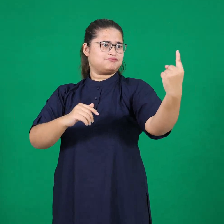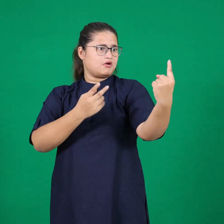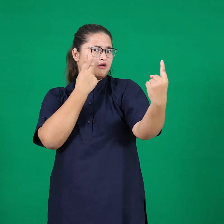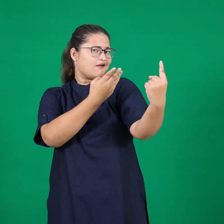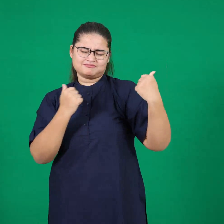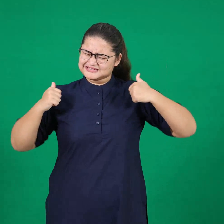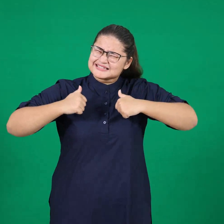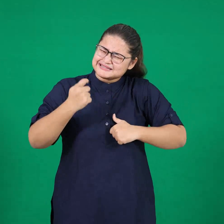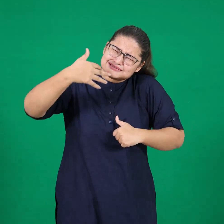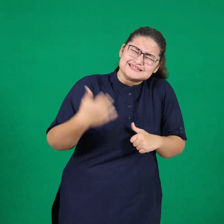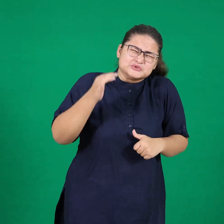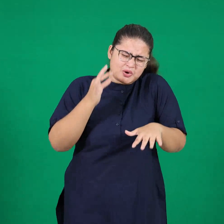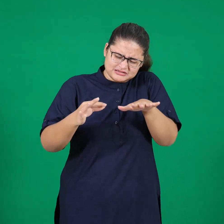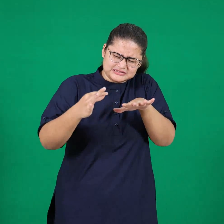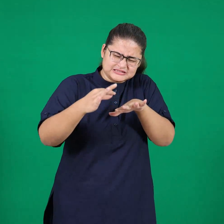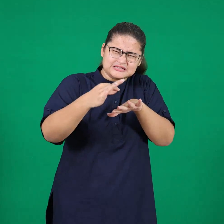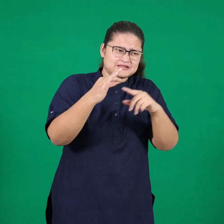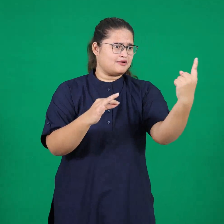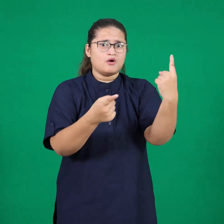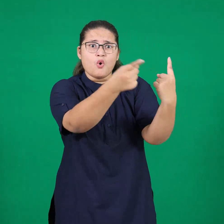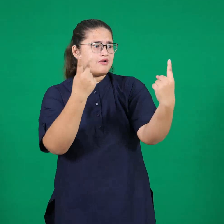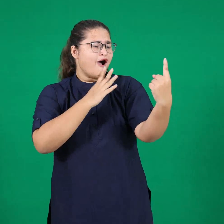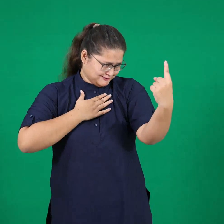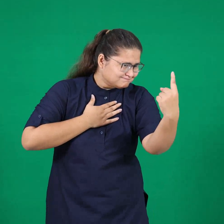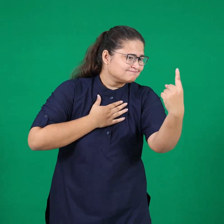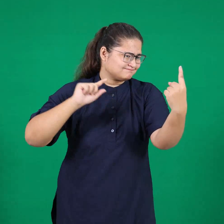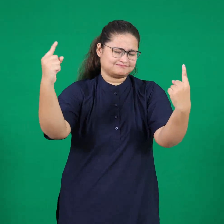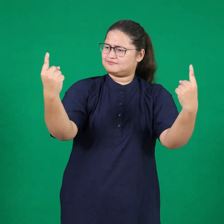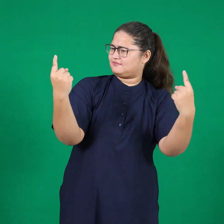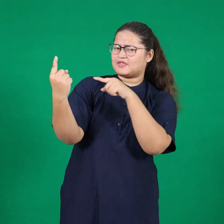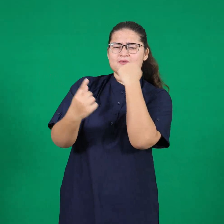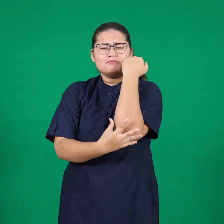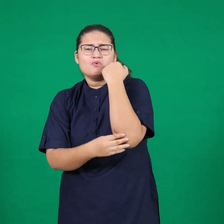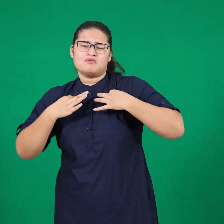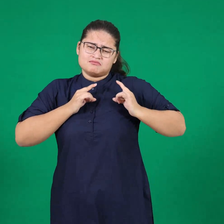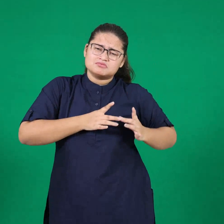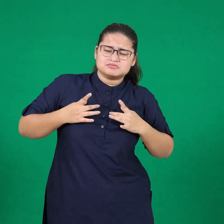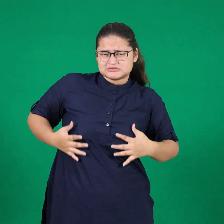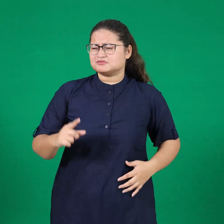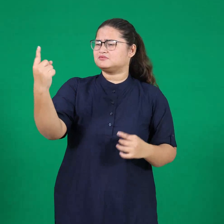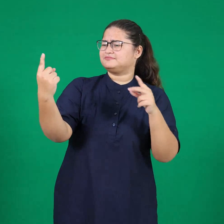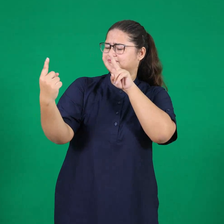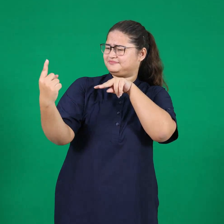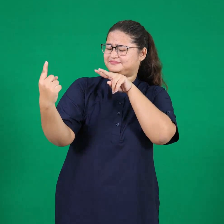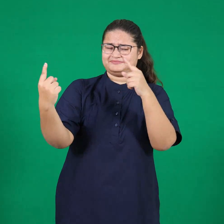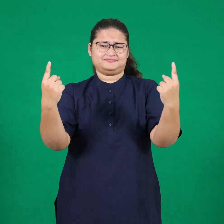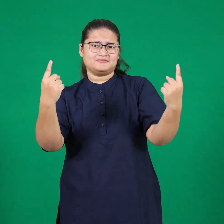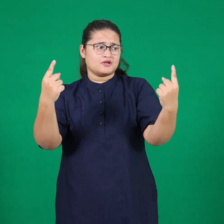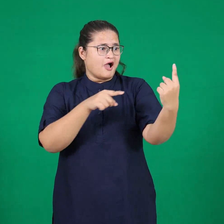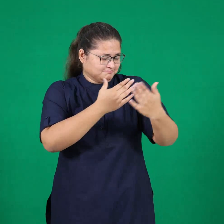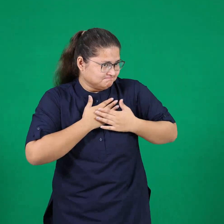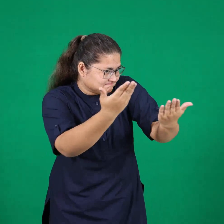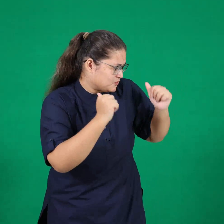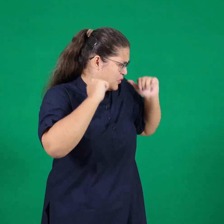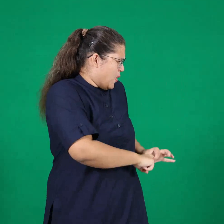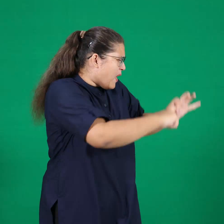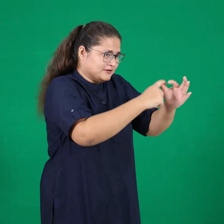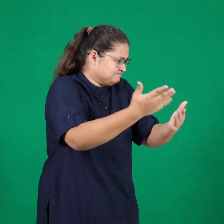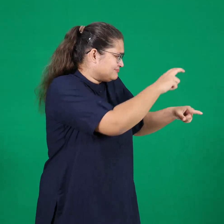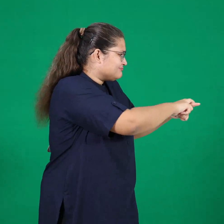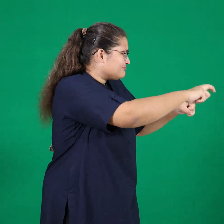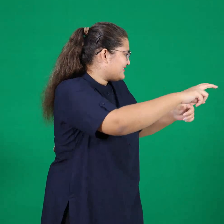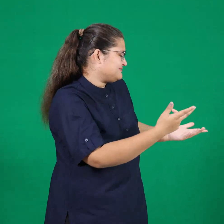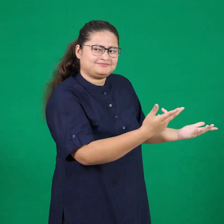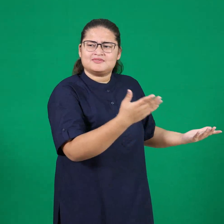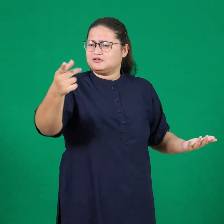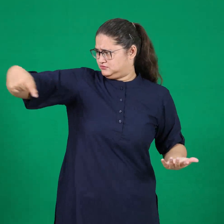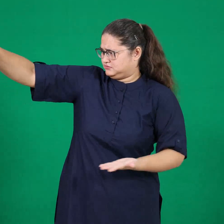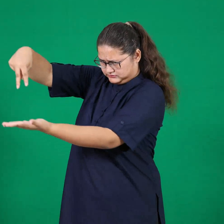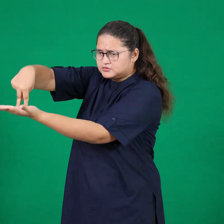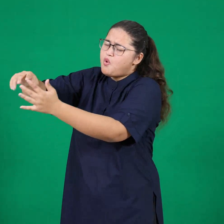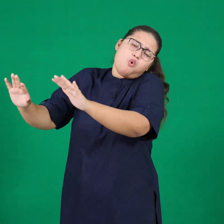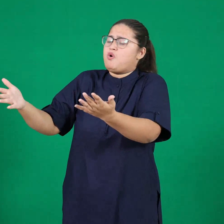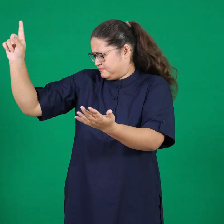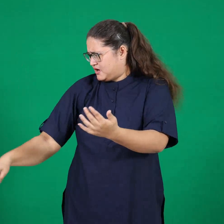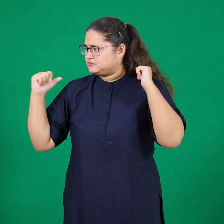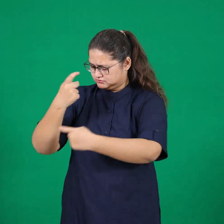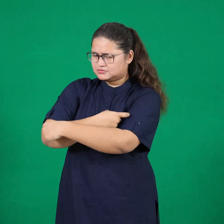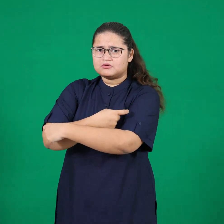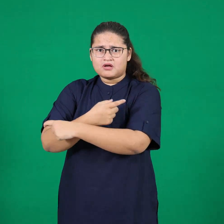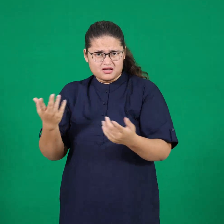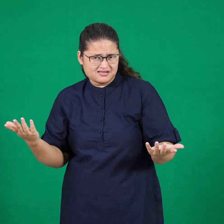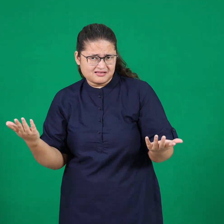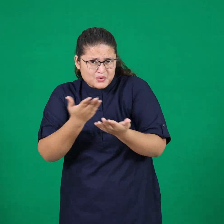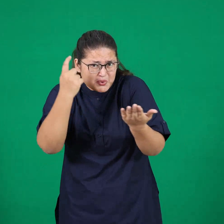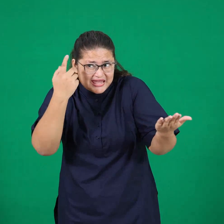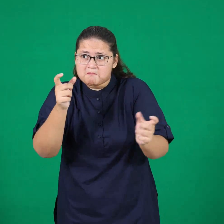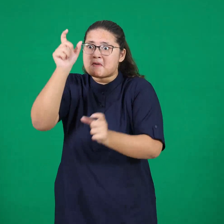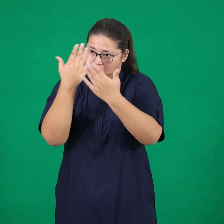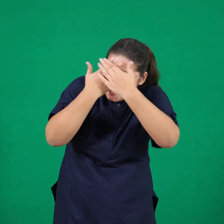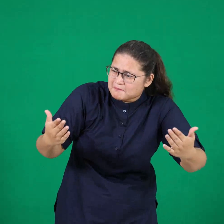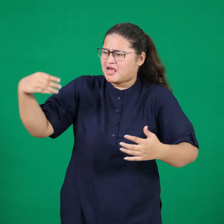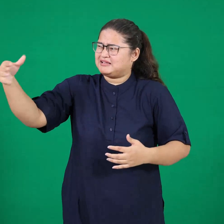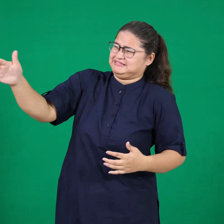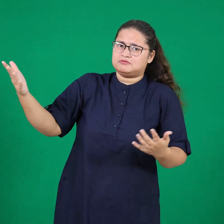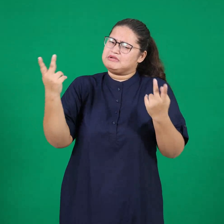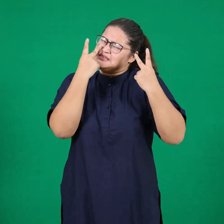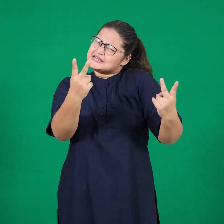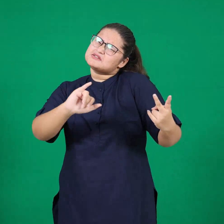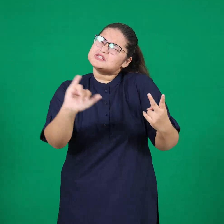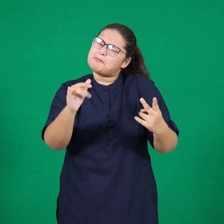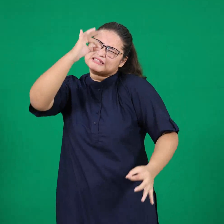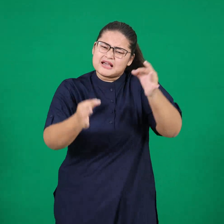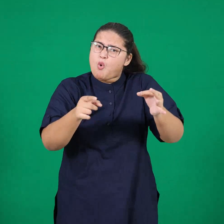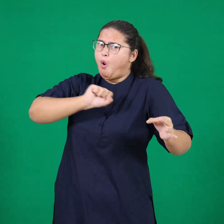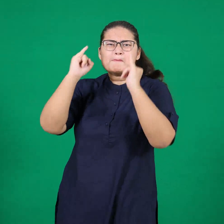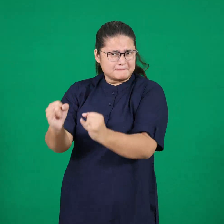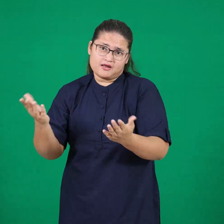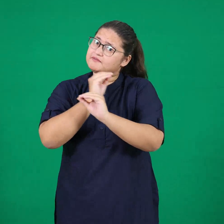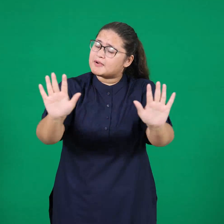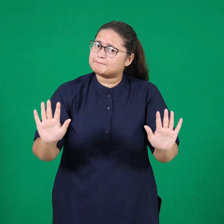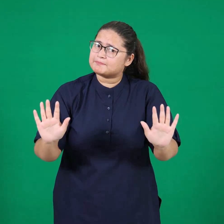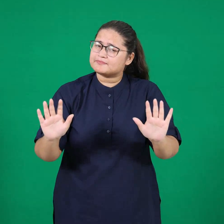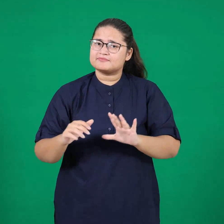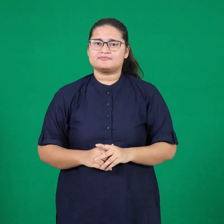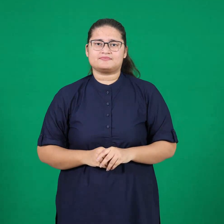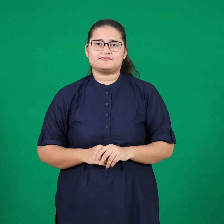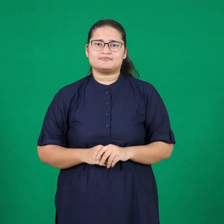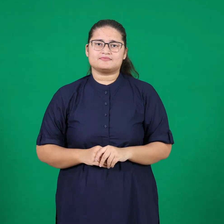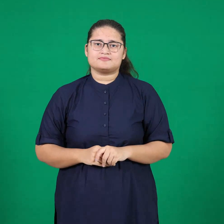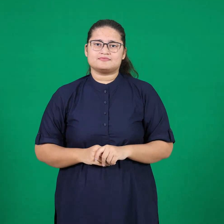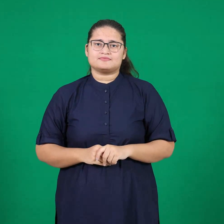If you lavish attention on the man in fine clothes and say, "Here is a seat of honor," but say to the poor man, "You must stand" or " Sit at my feet," have you not discriminated among yourselves and become judges with evil thoughts?